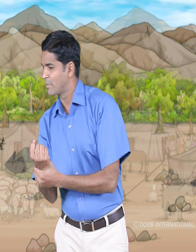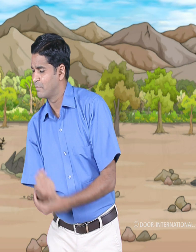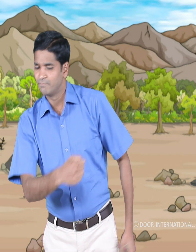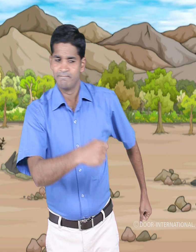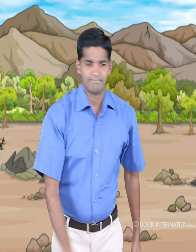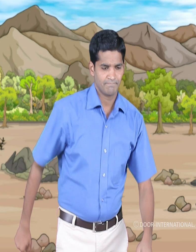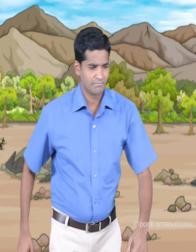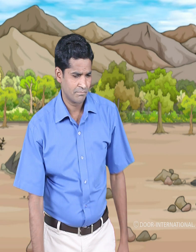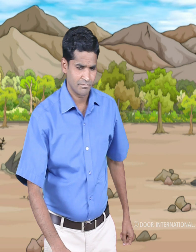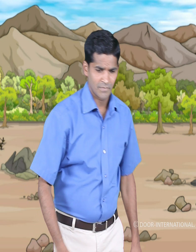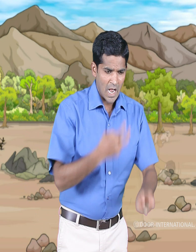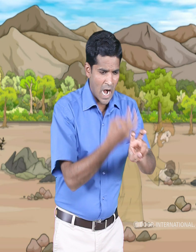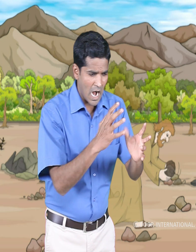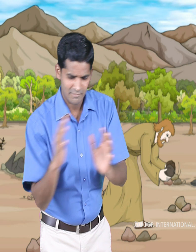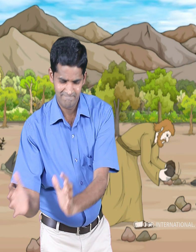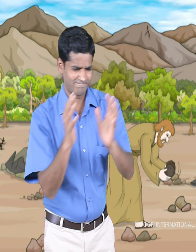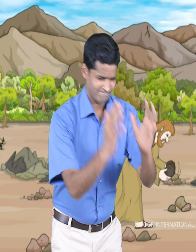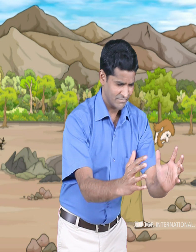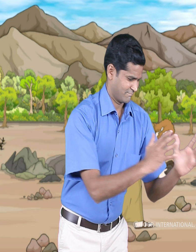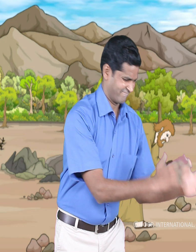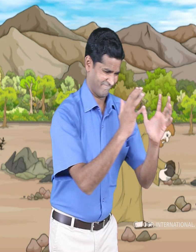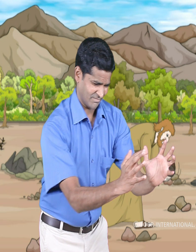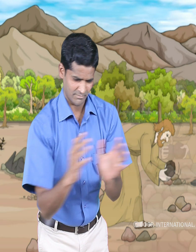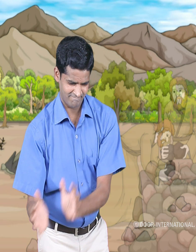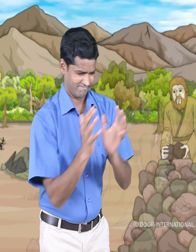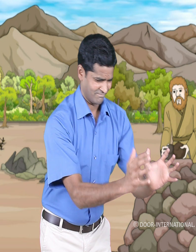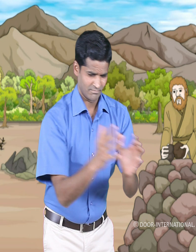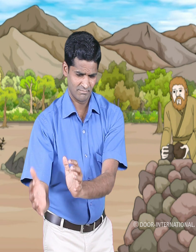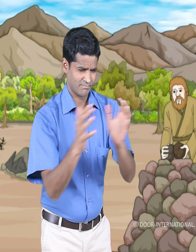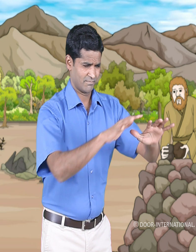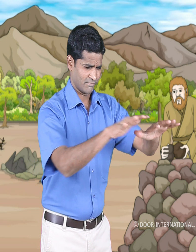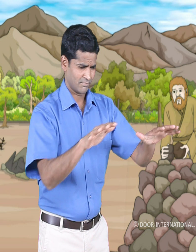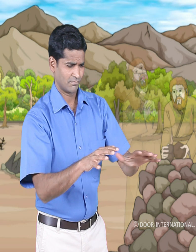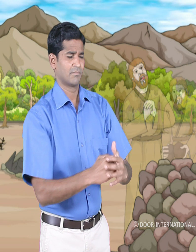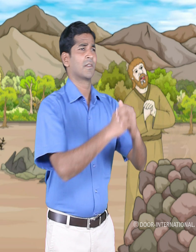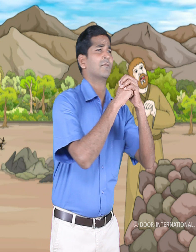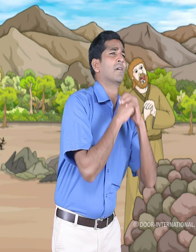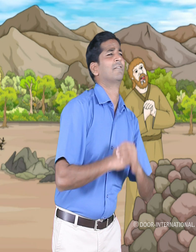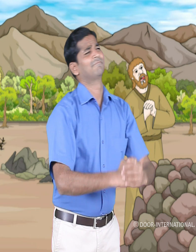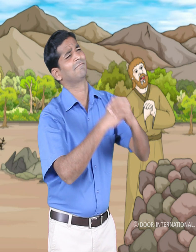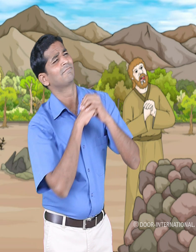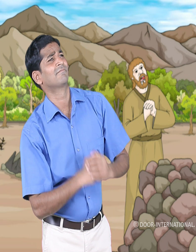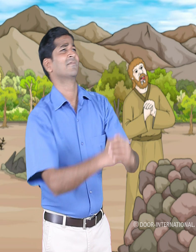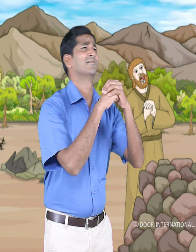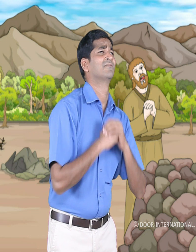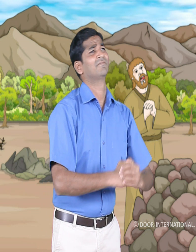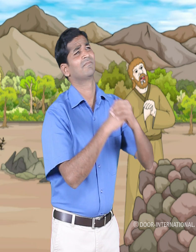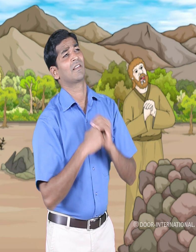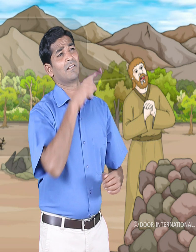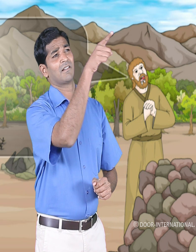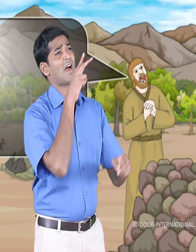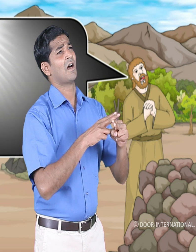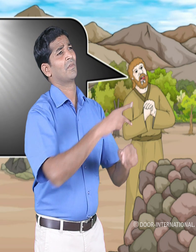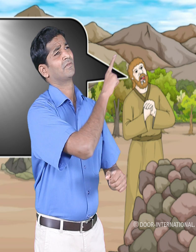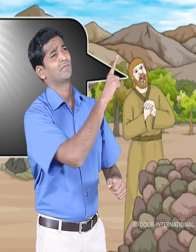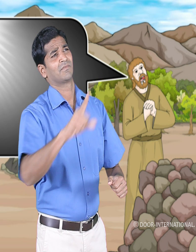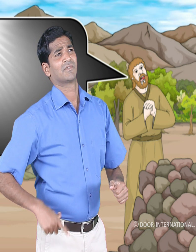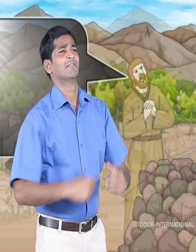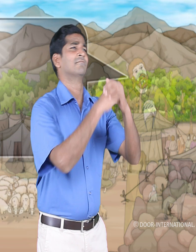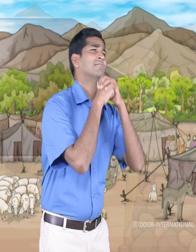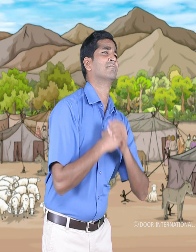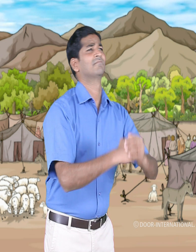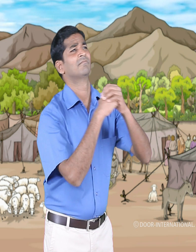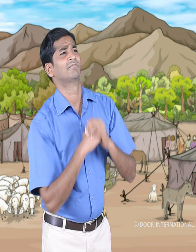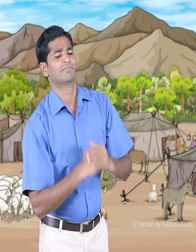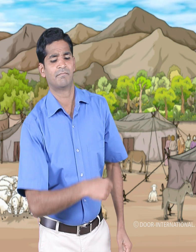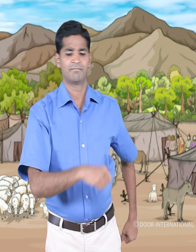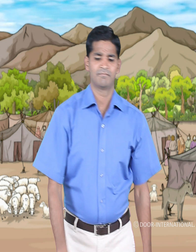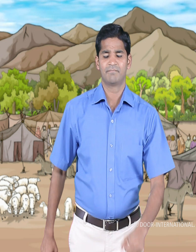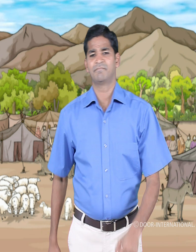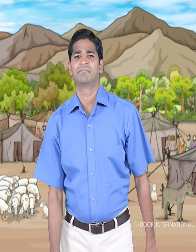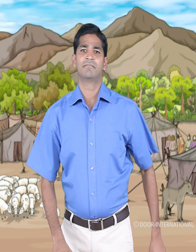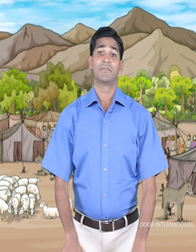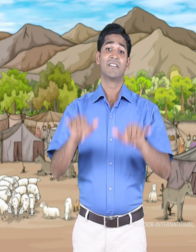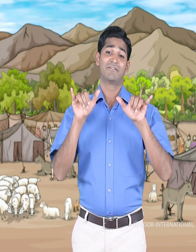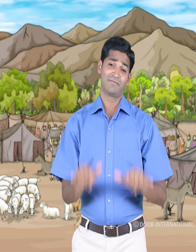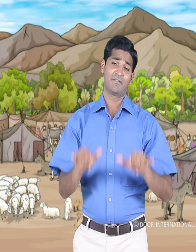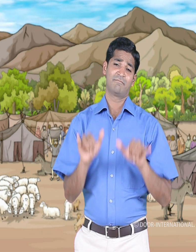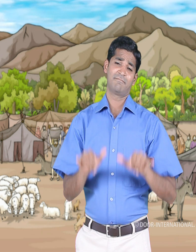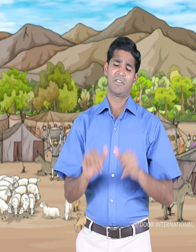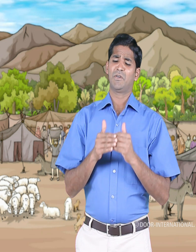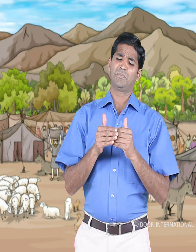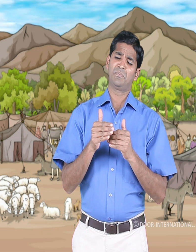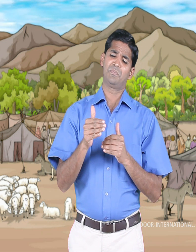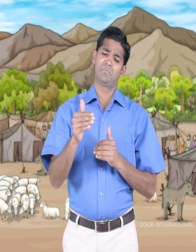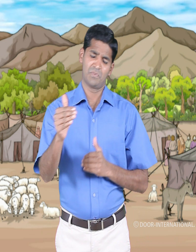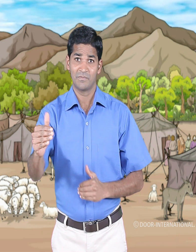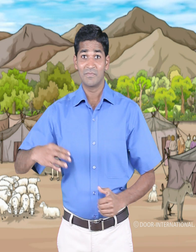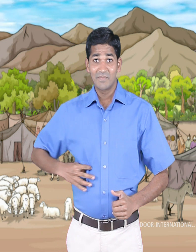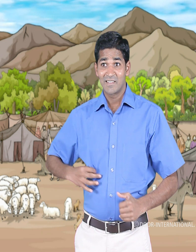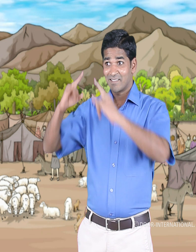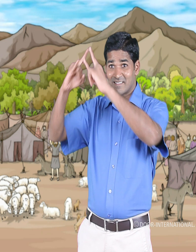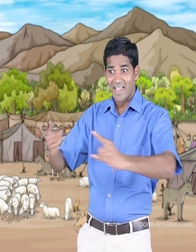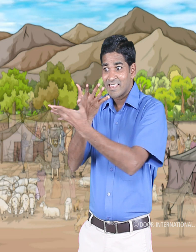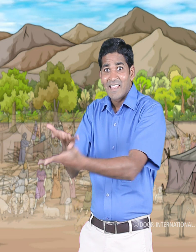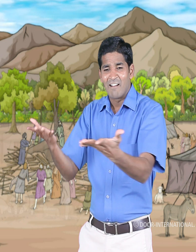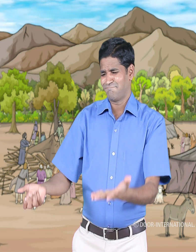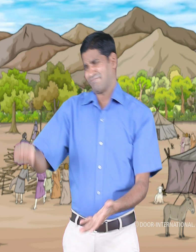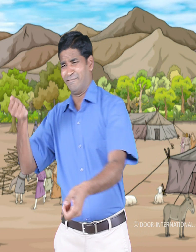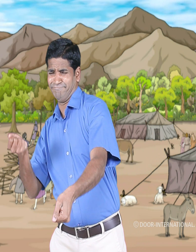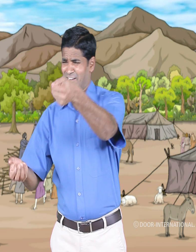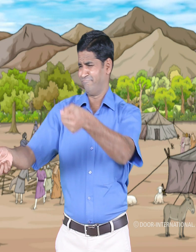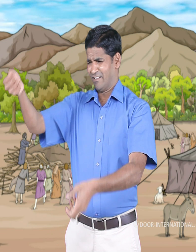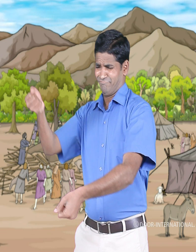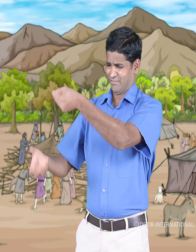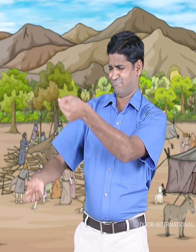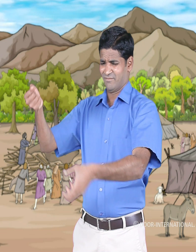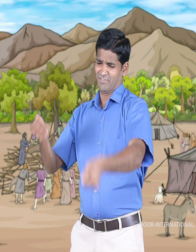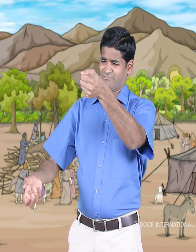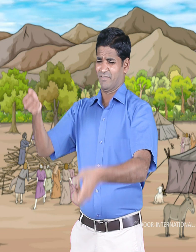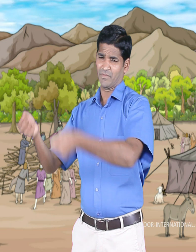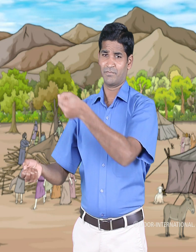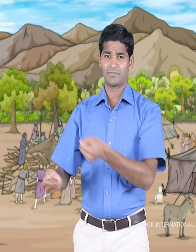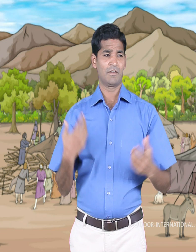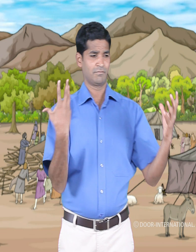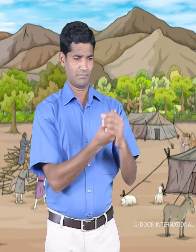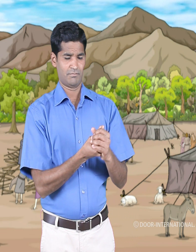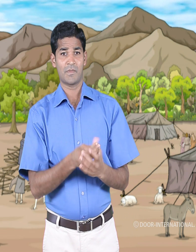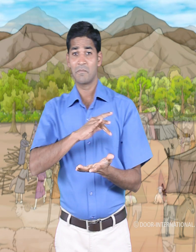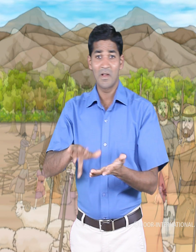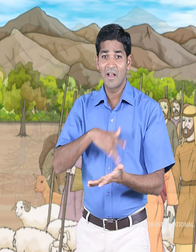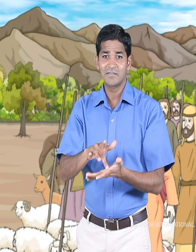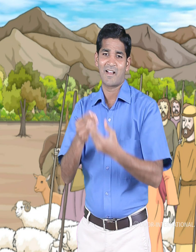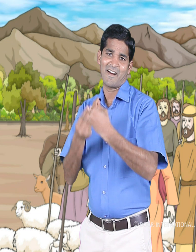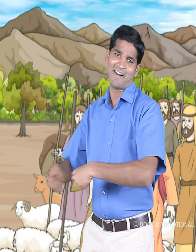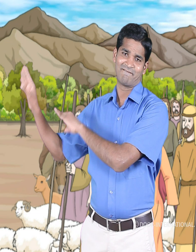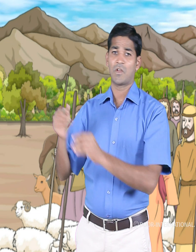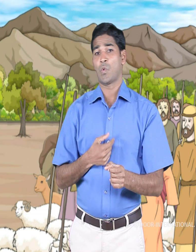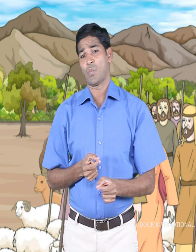There he built an altar to the LORD, and he called on the name of the LORD.